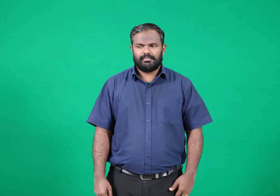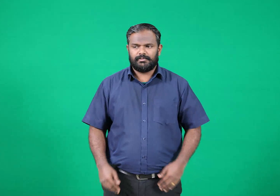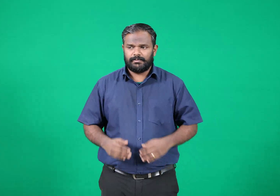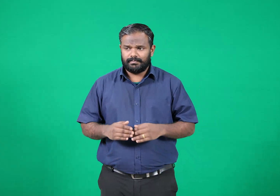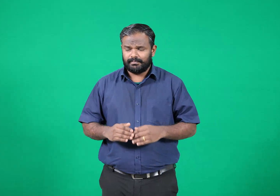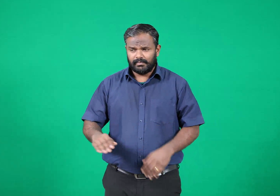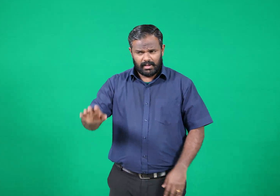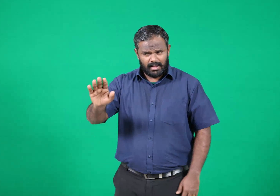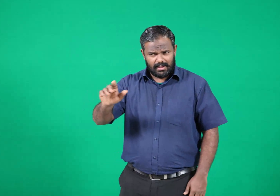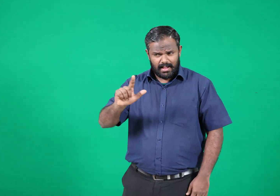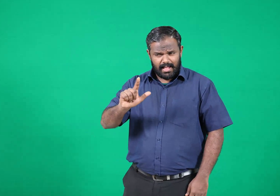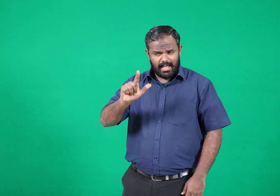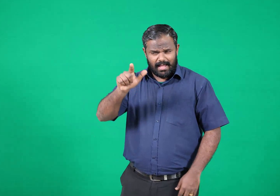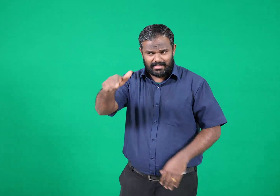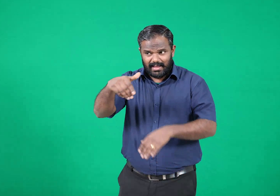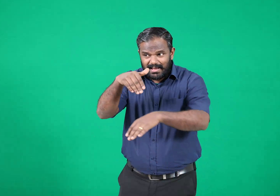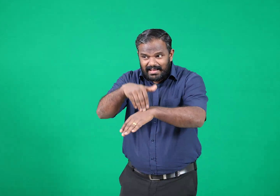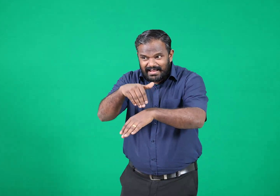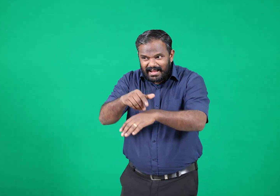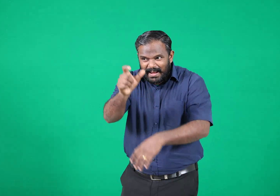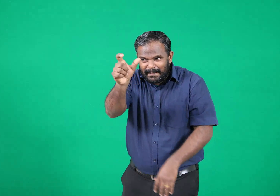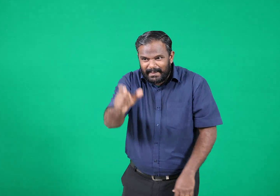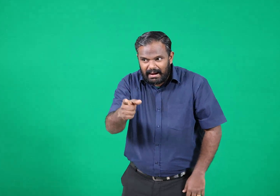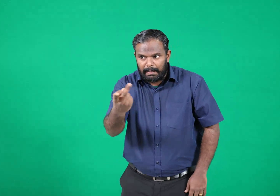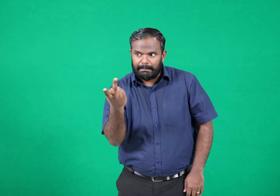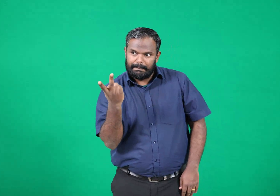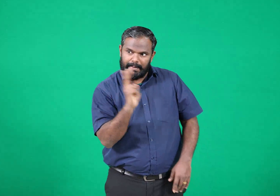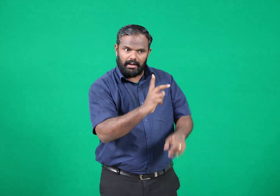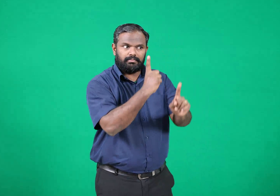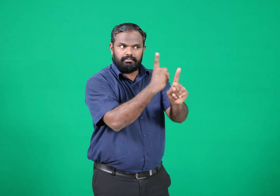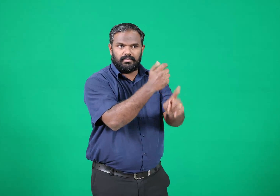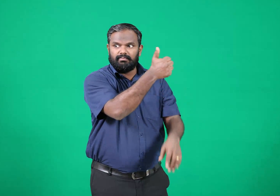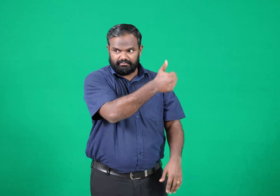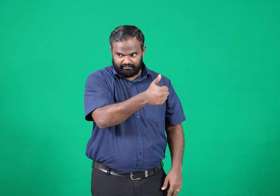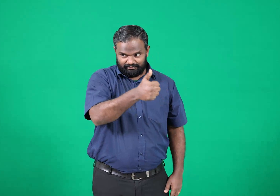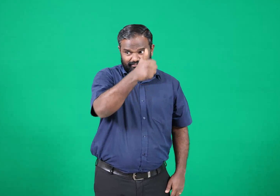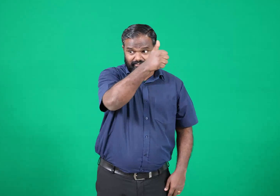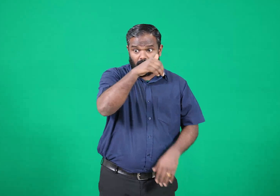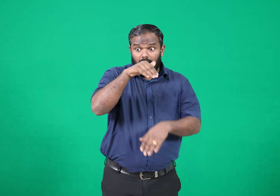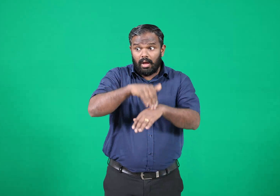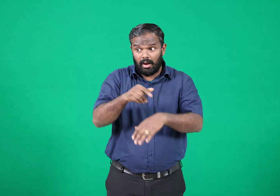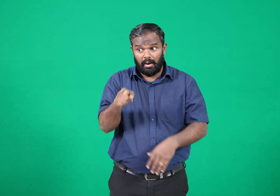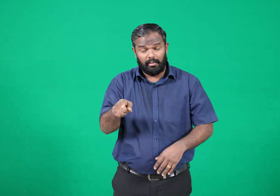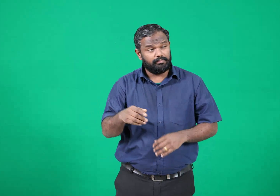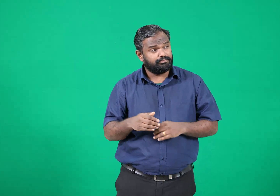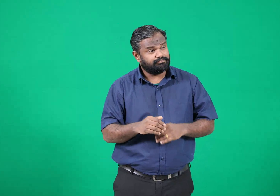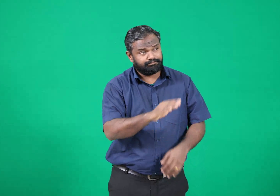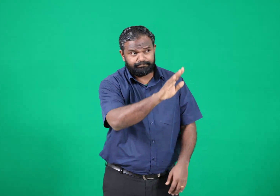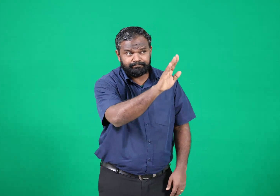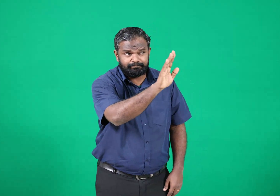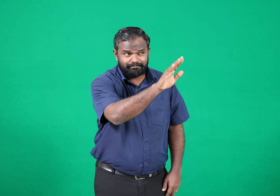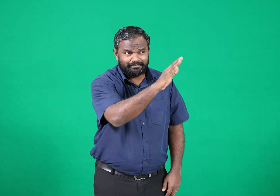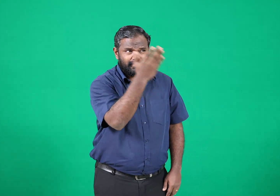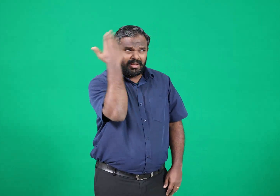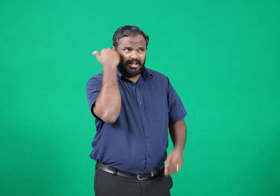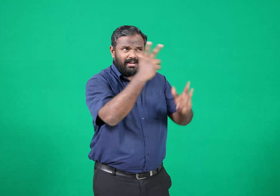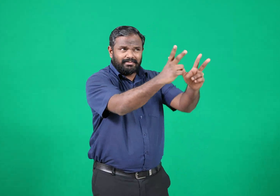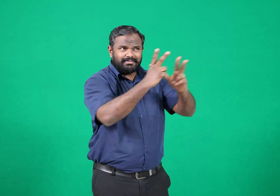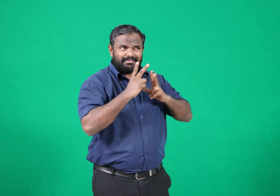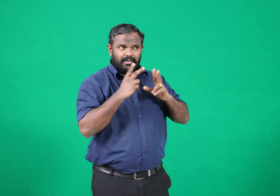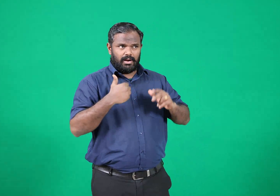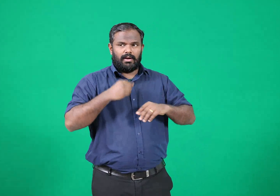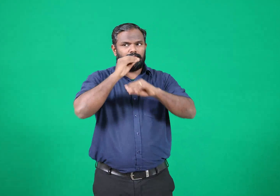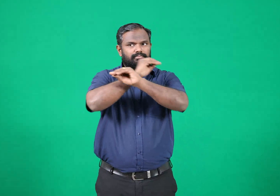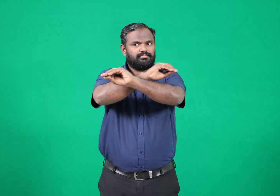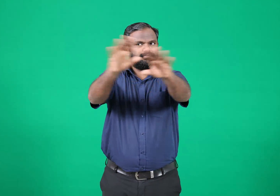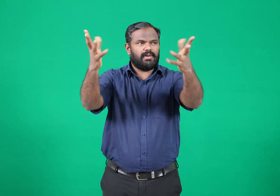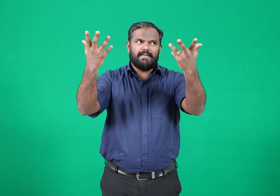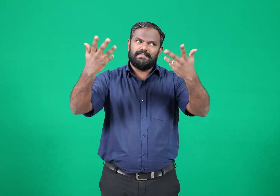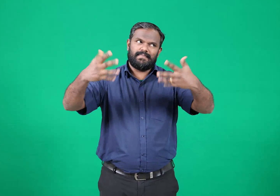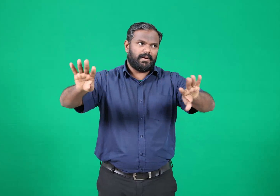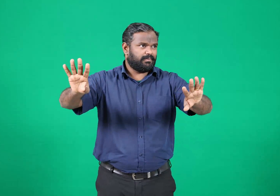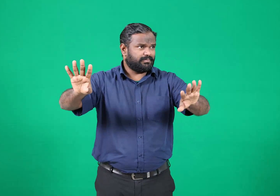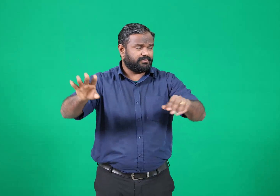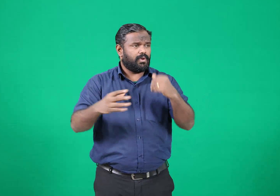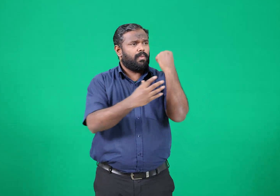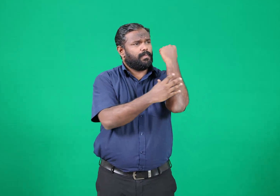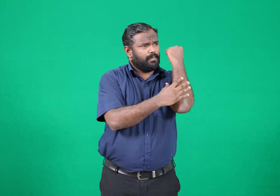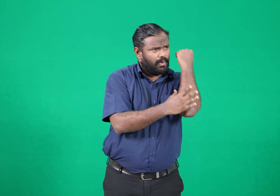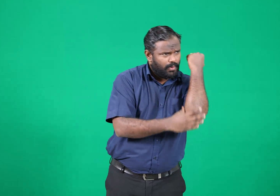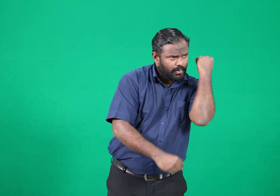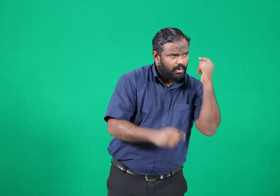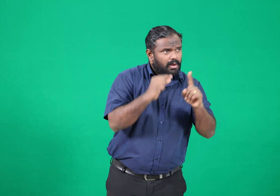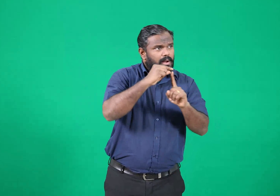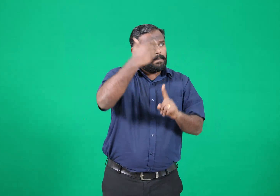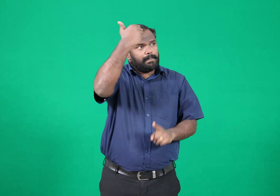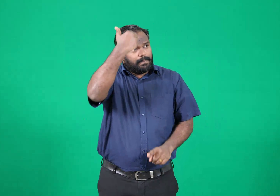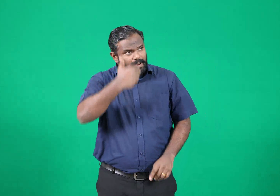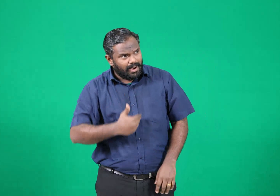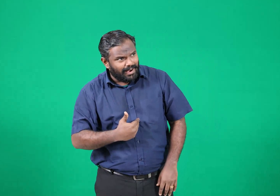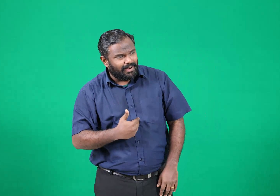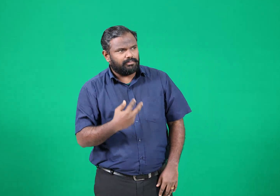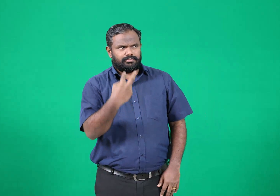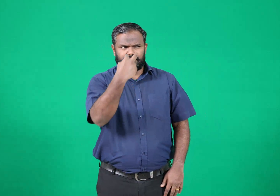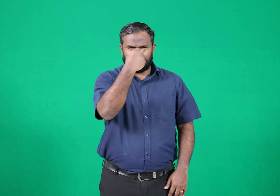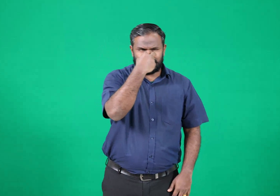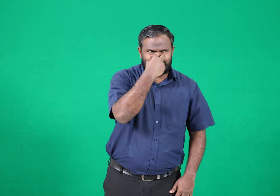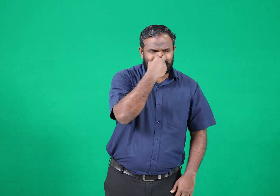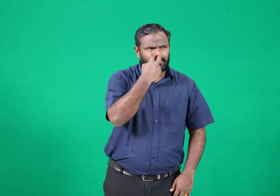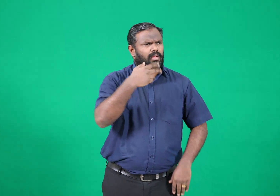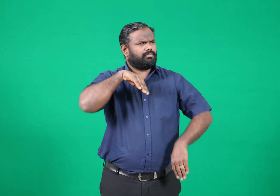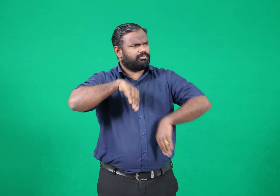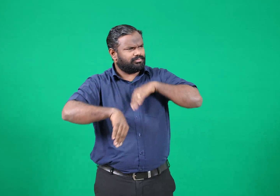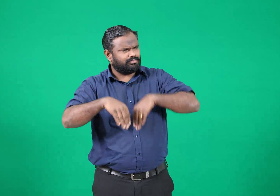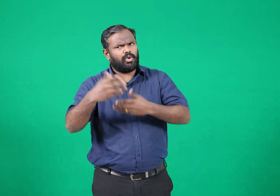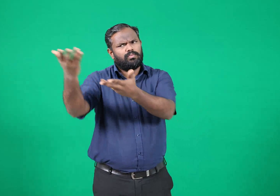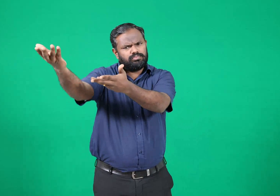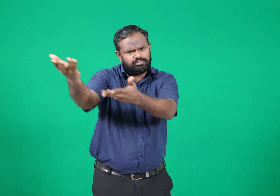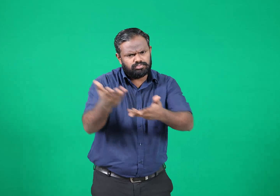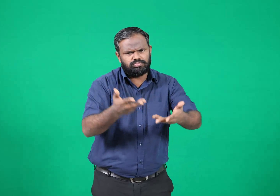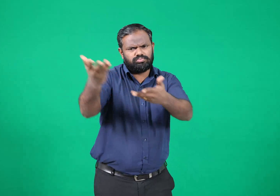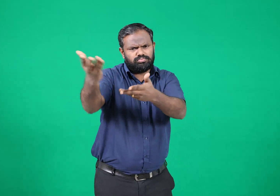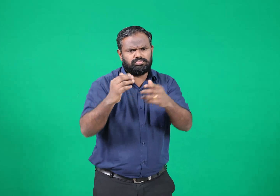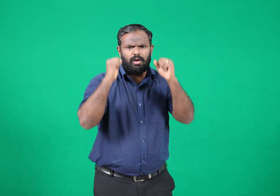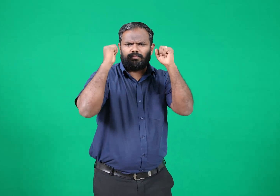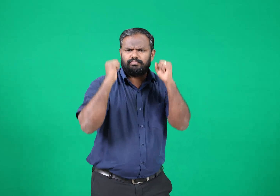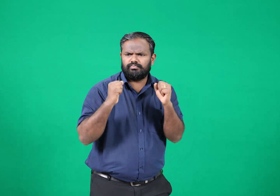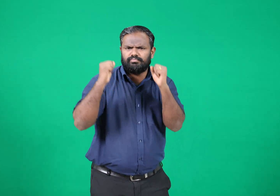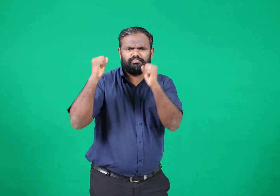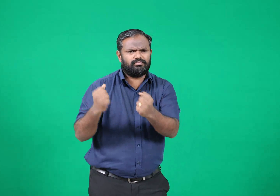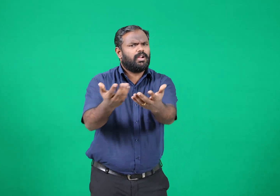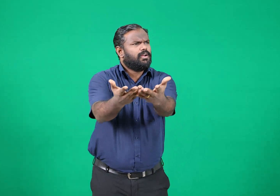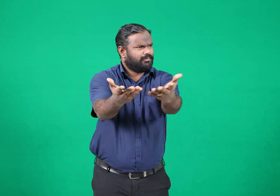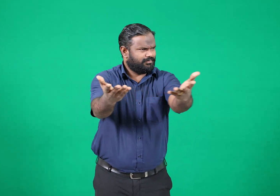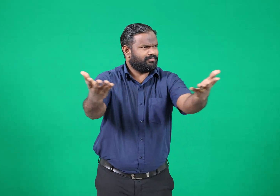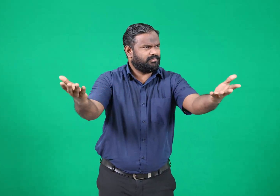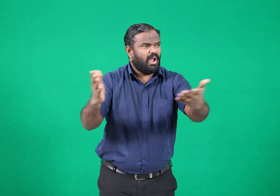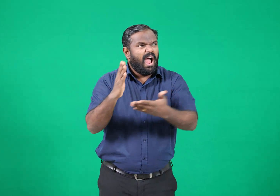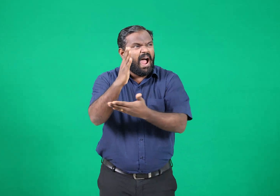' Sir,' the servant replied, ' what you ordered has been done, and there is still room.'